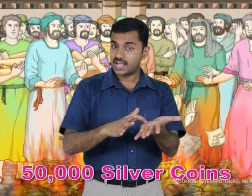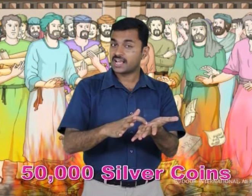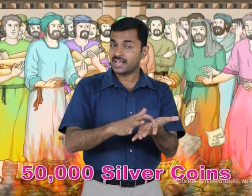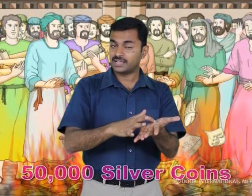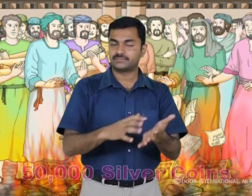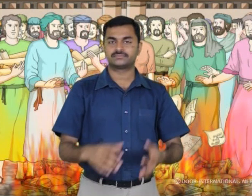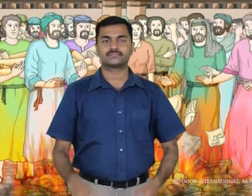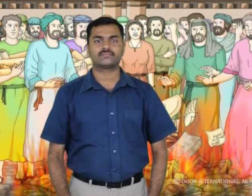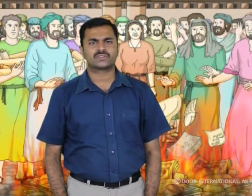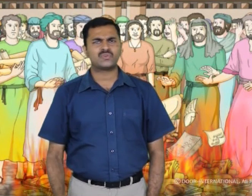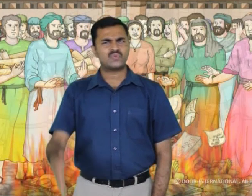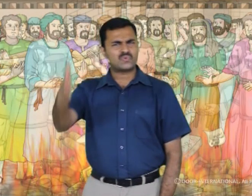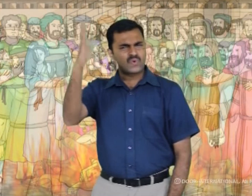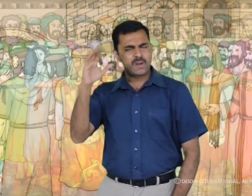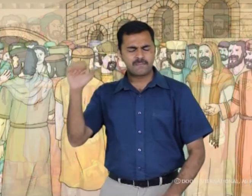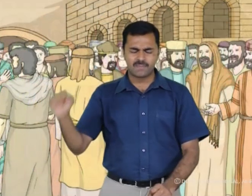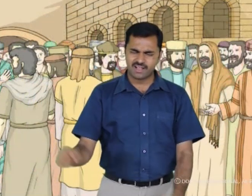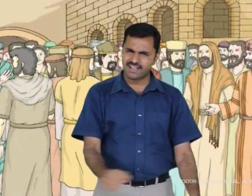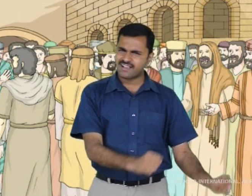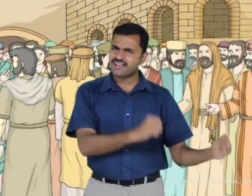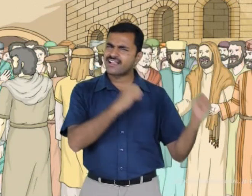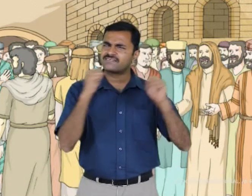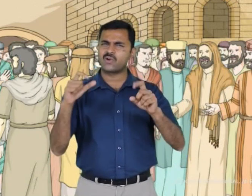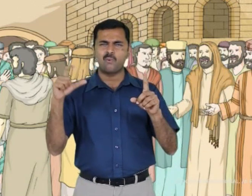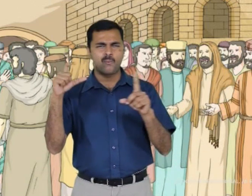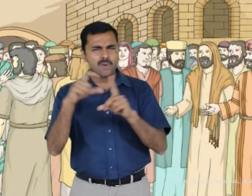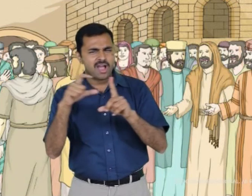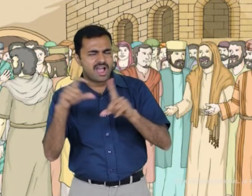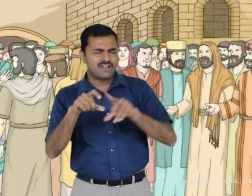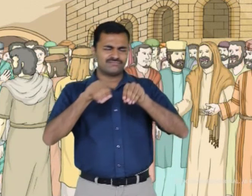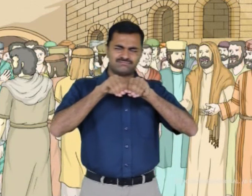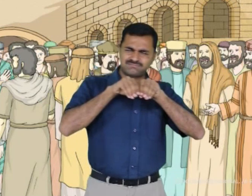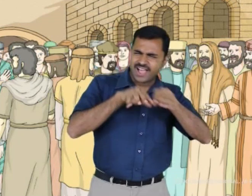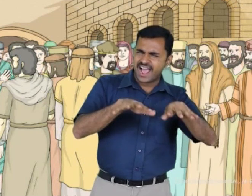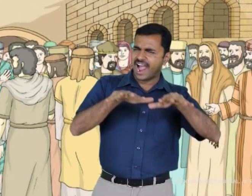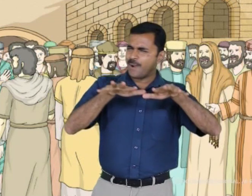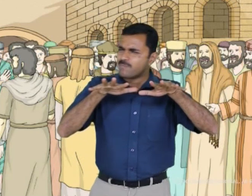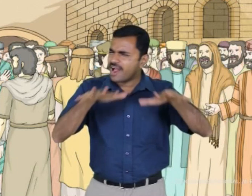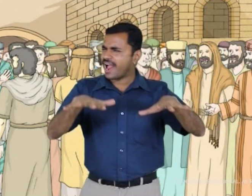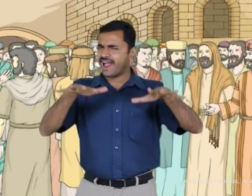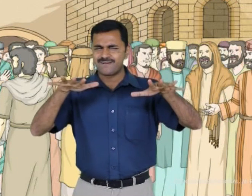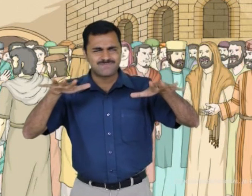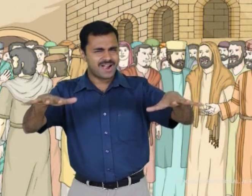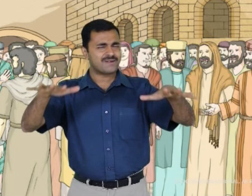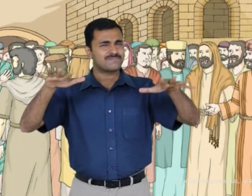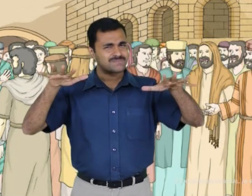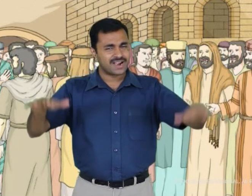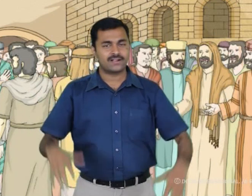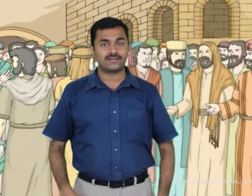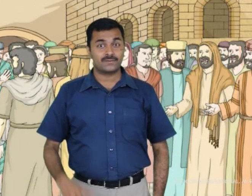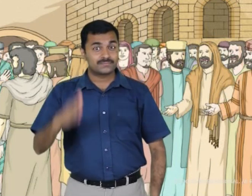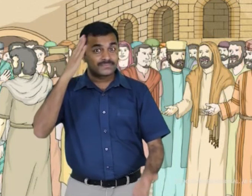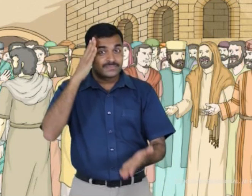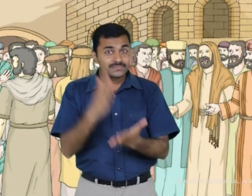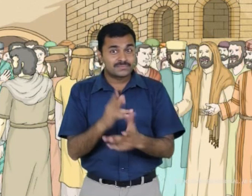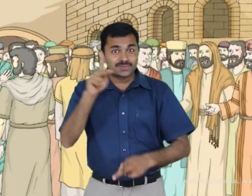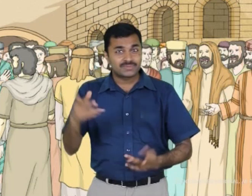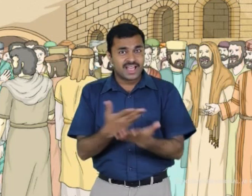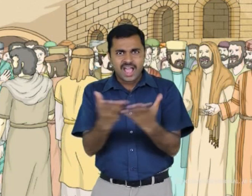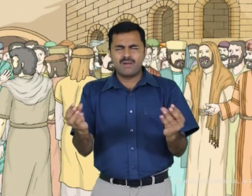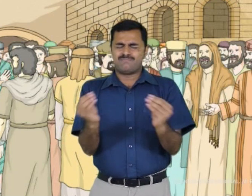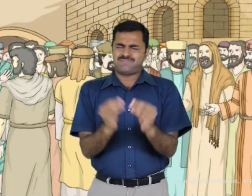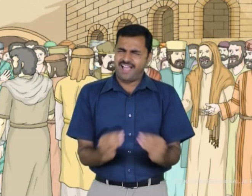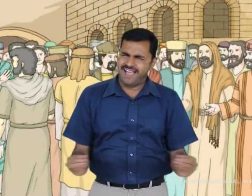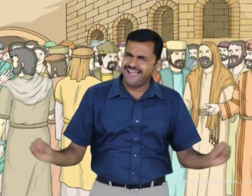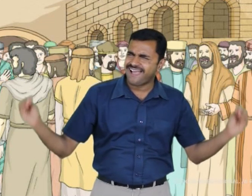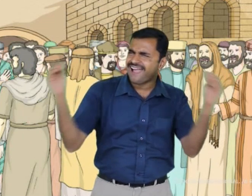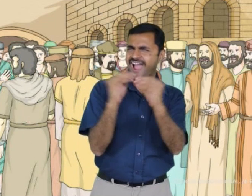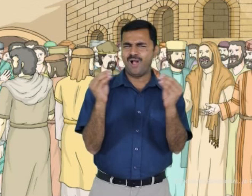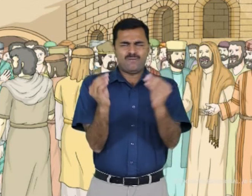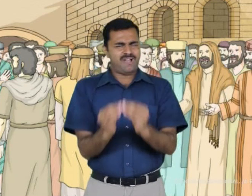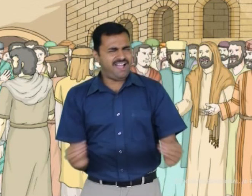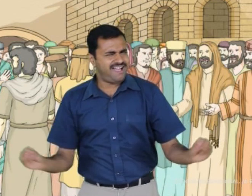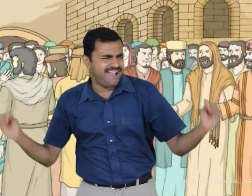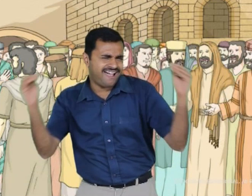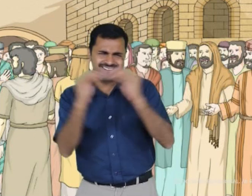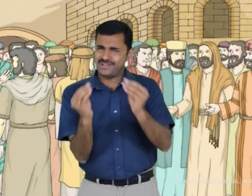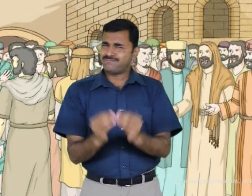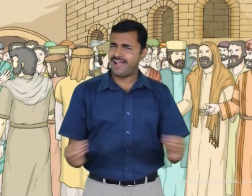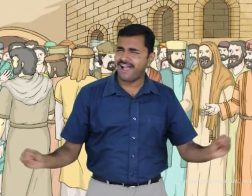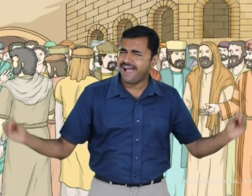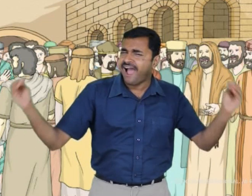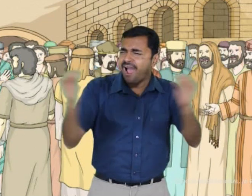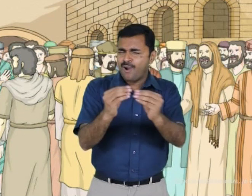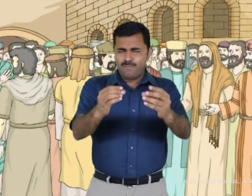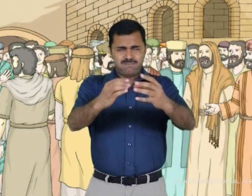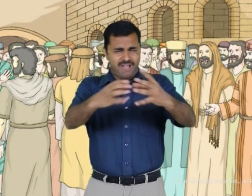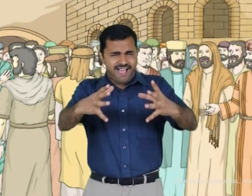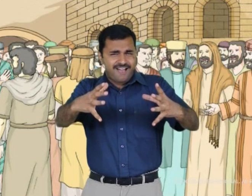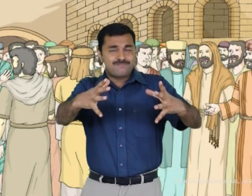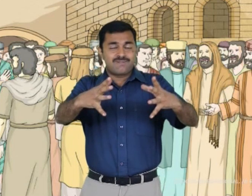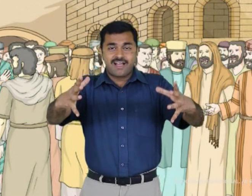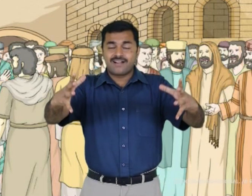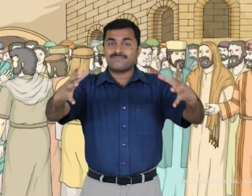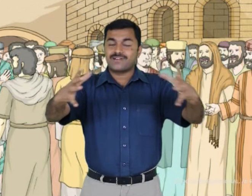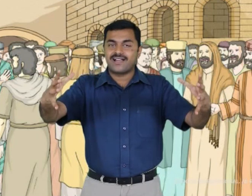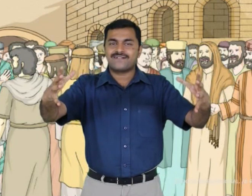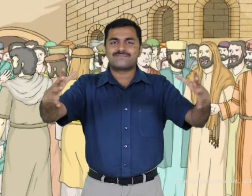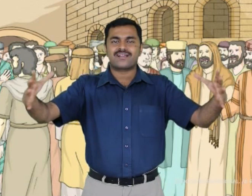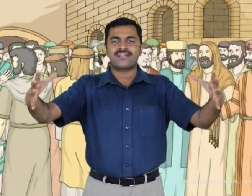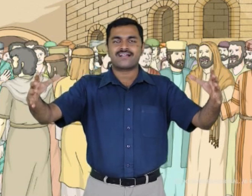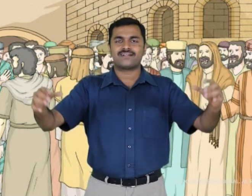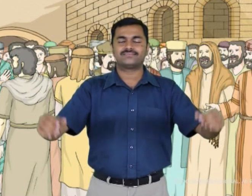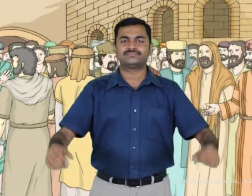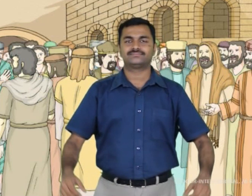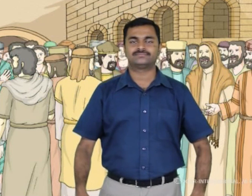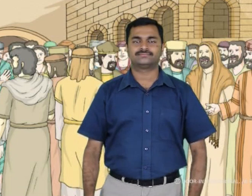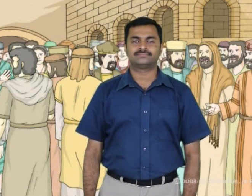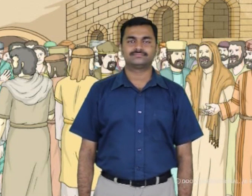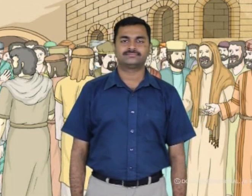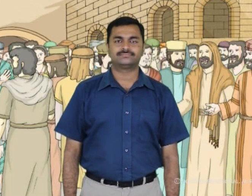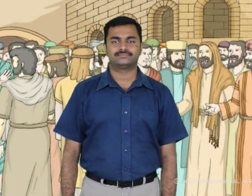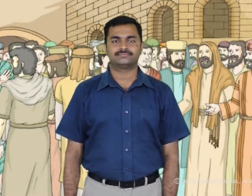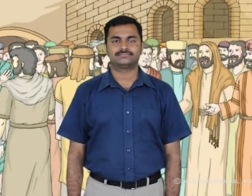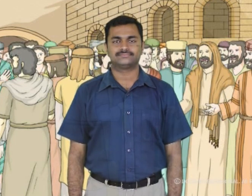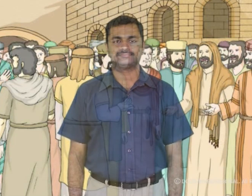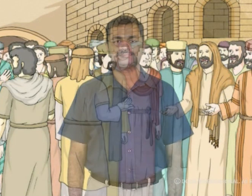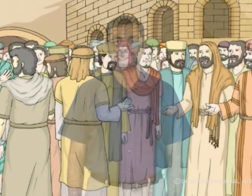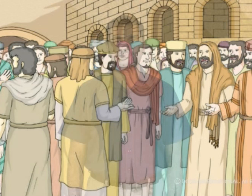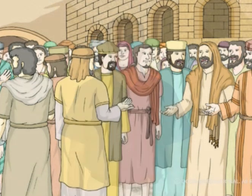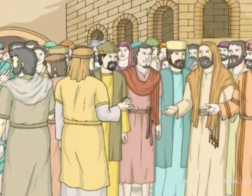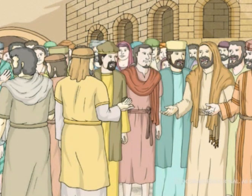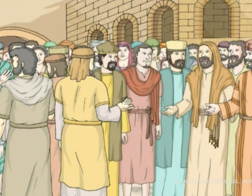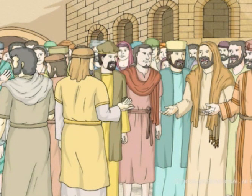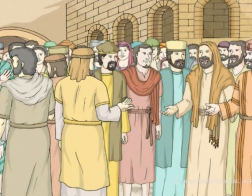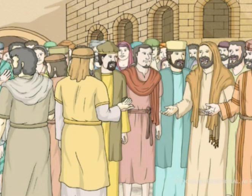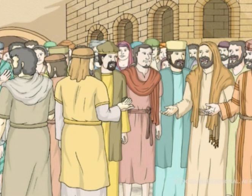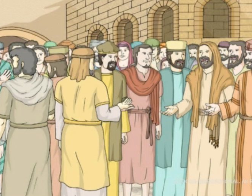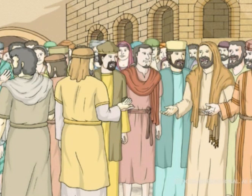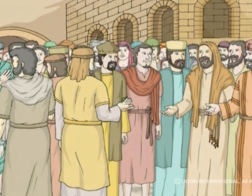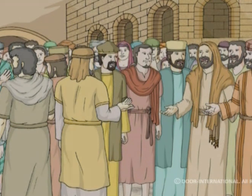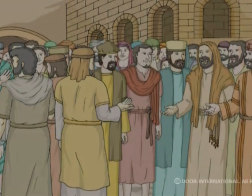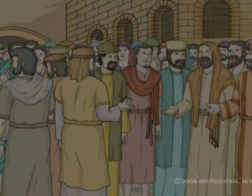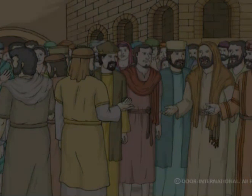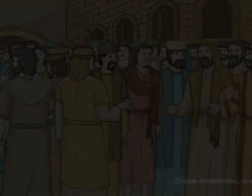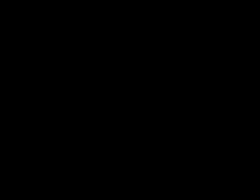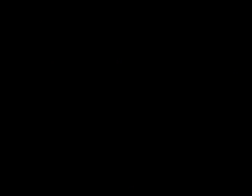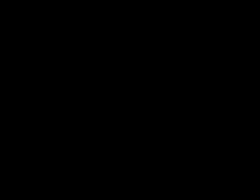So the word of the Lord powerfully continued to spread and prevail.